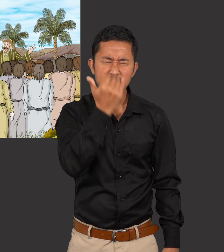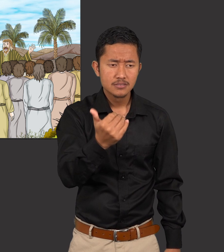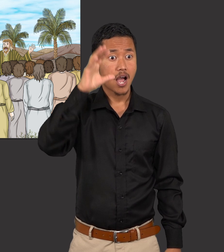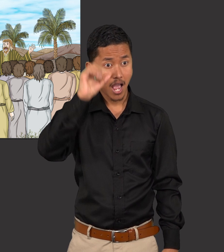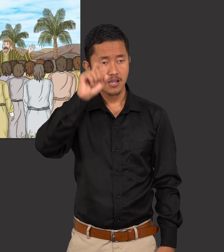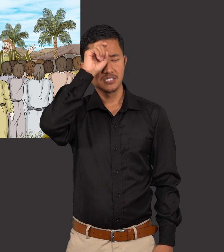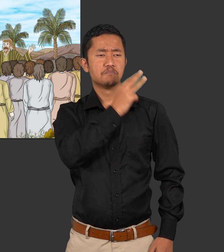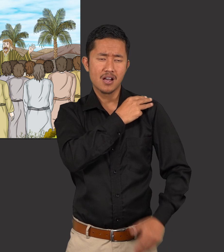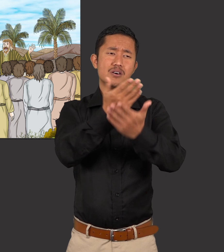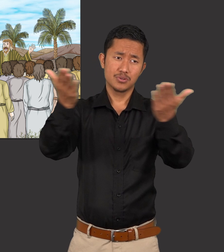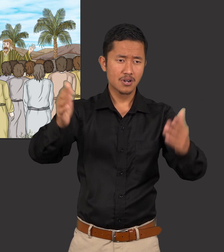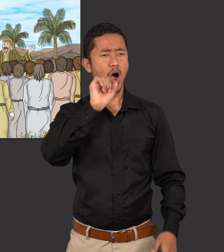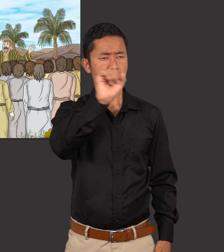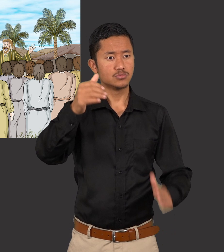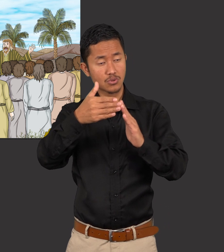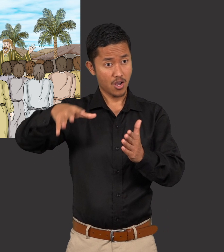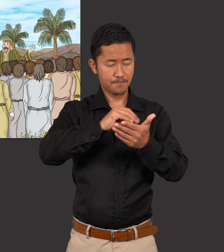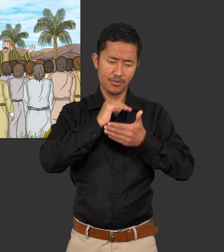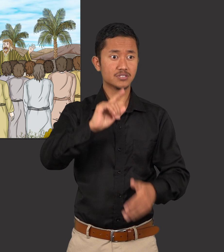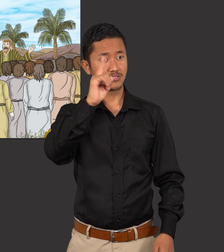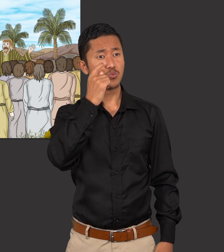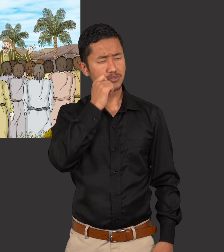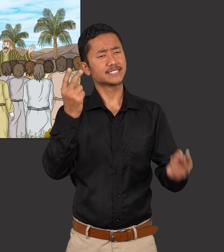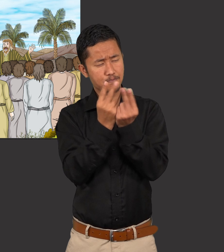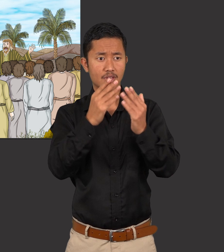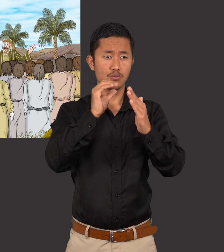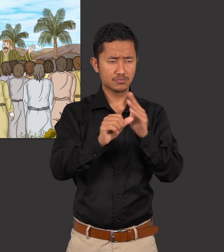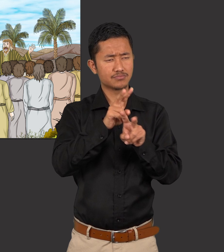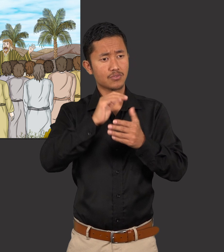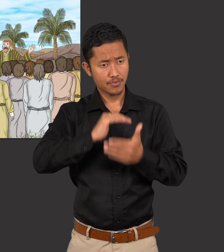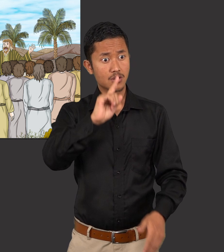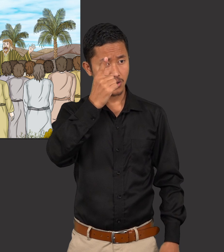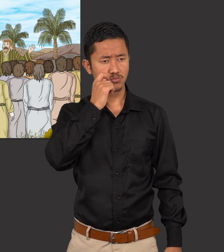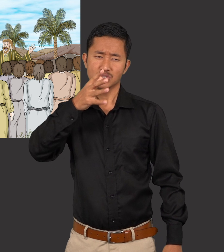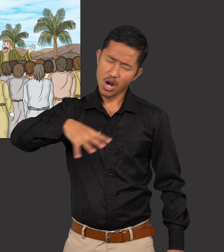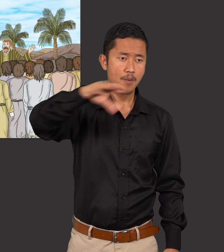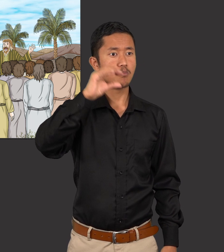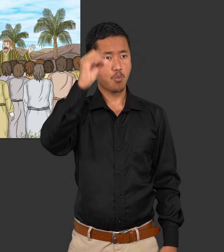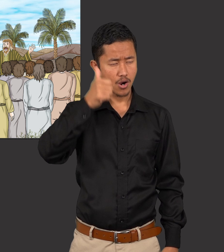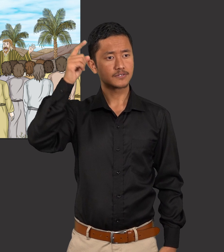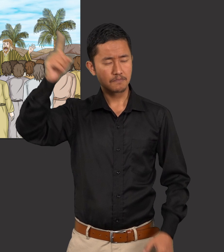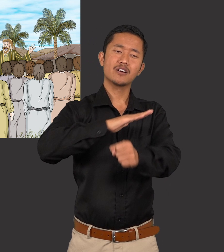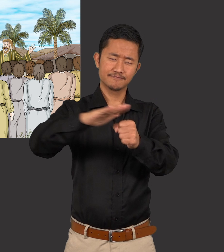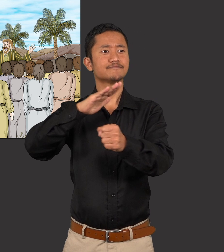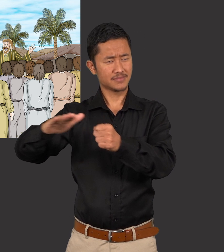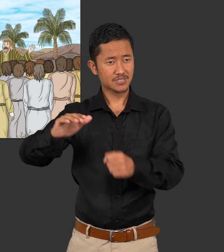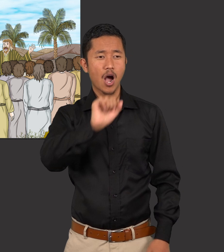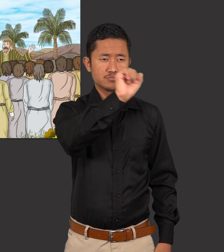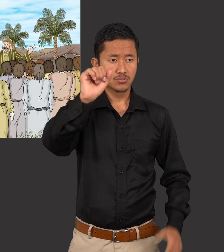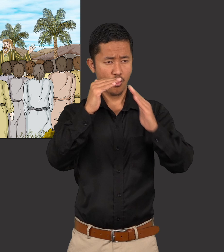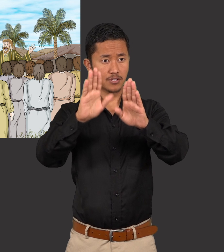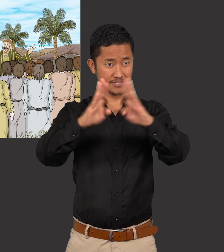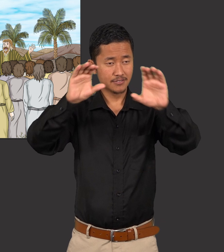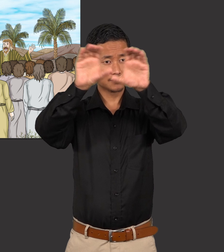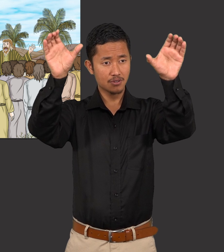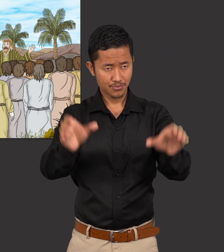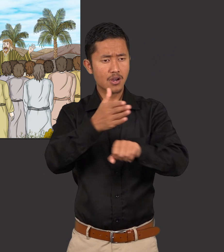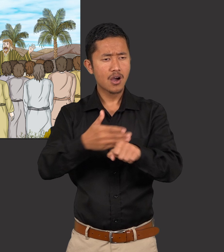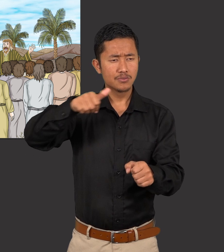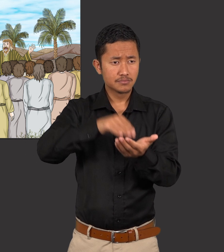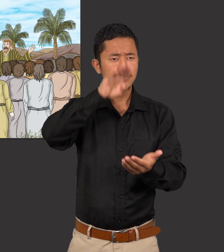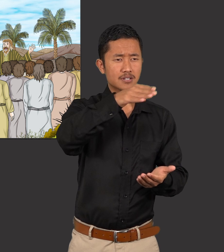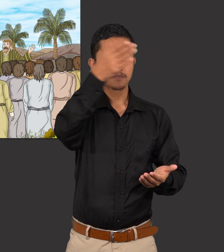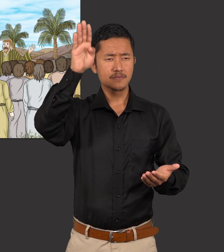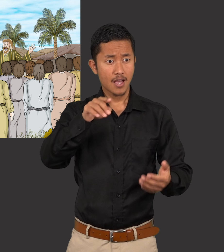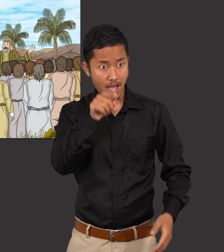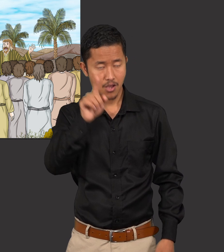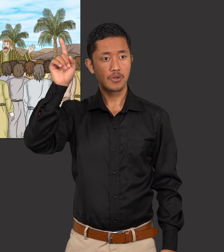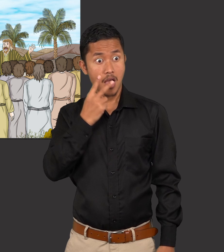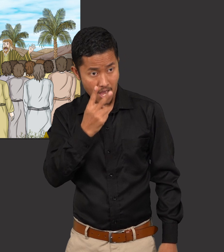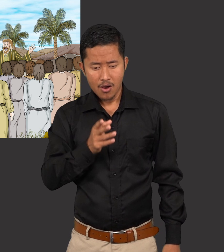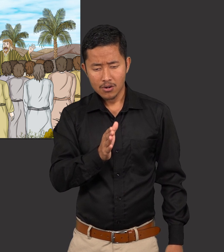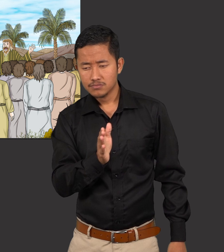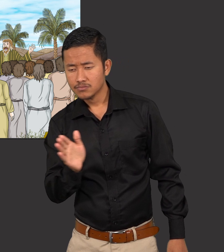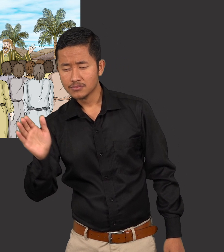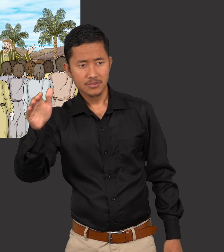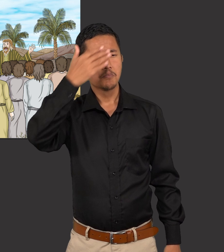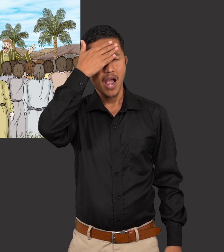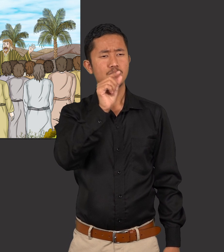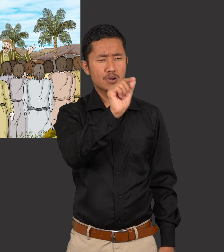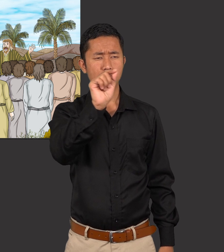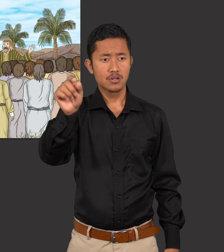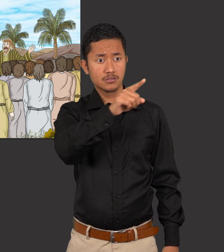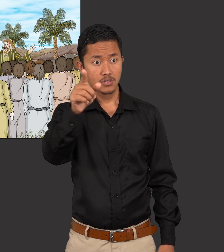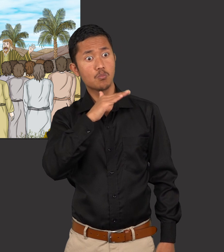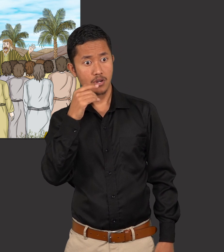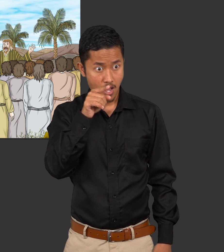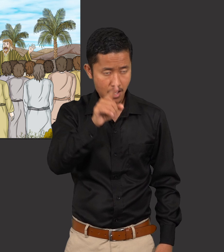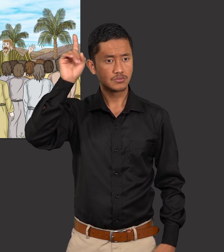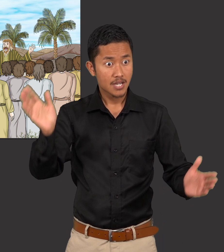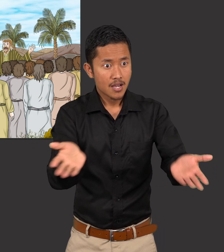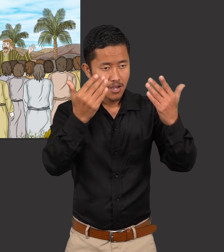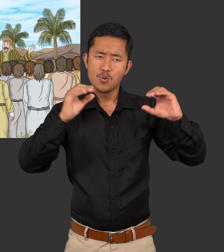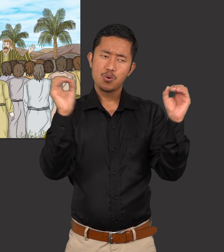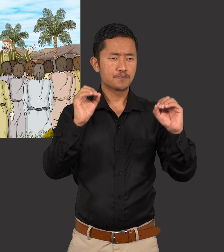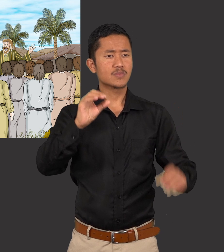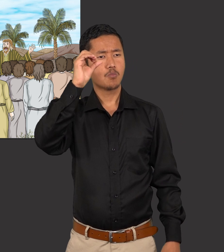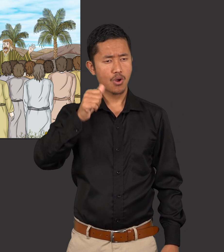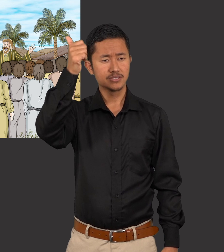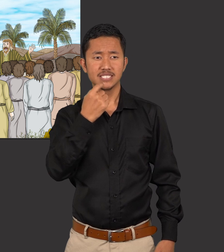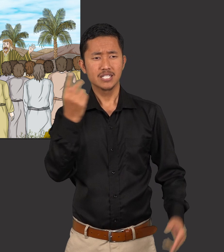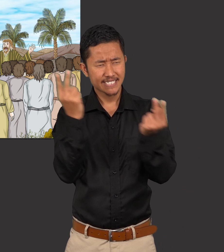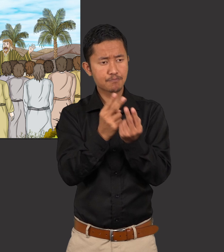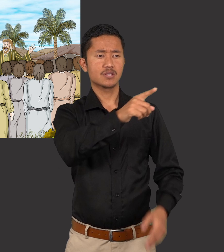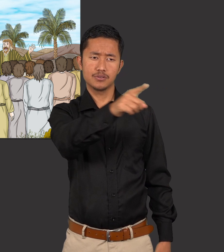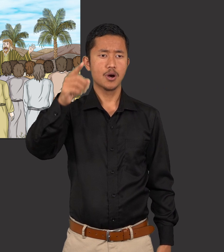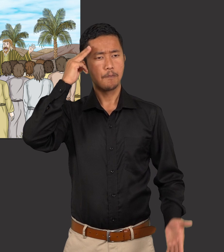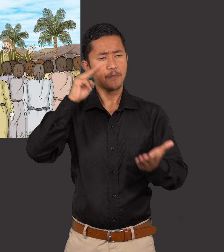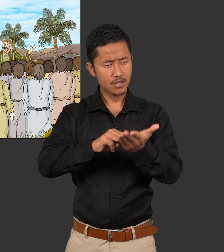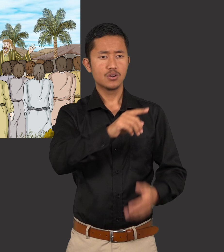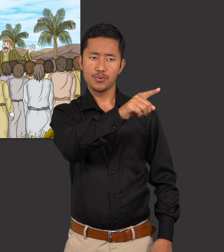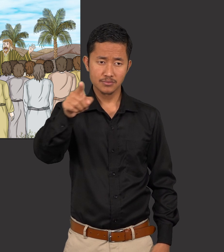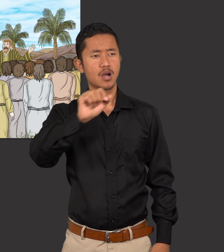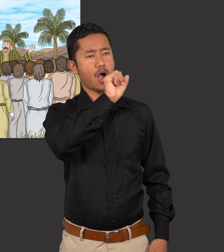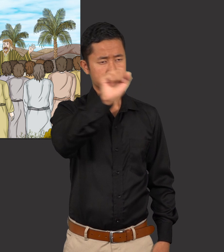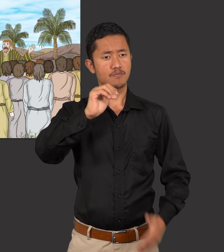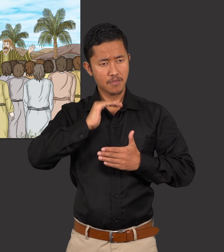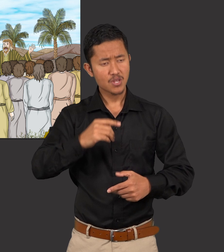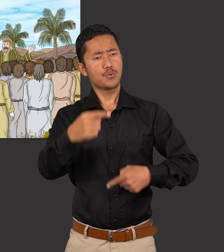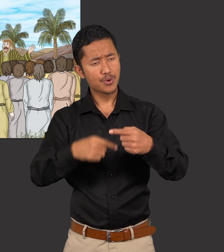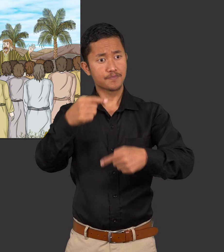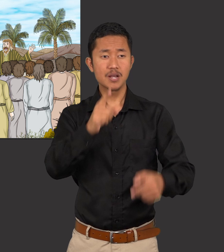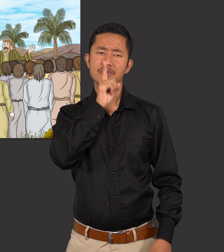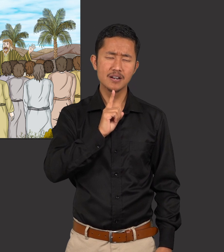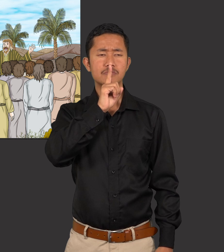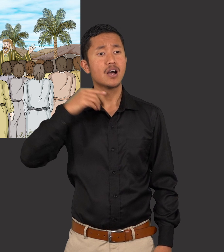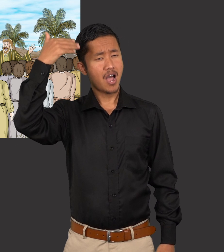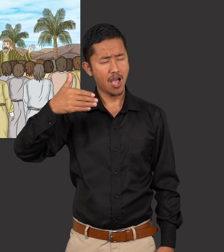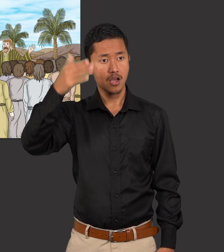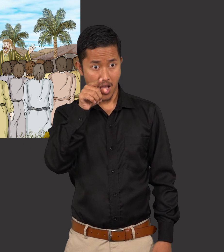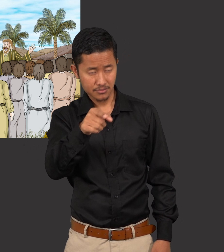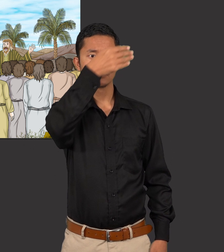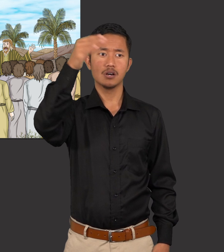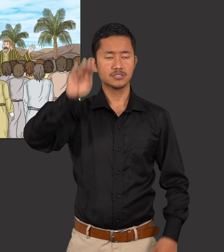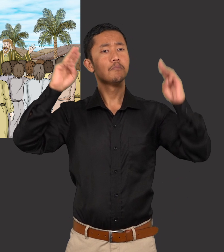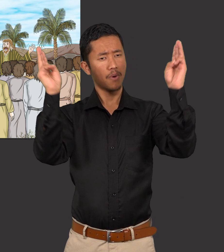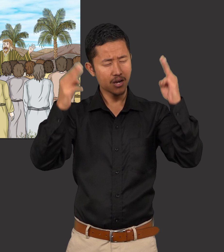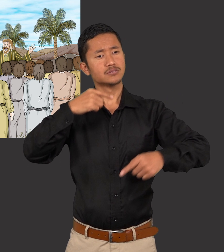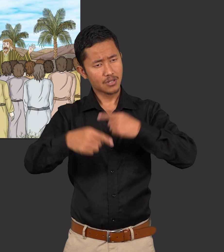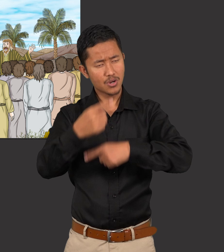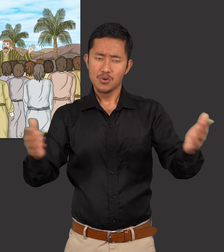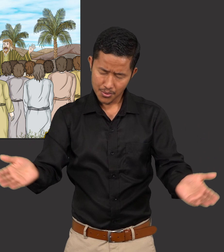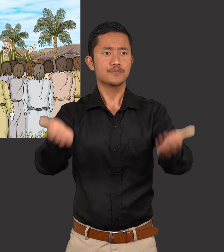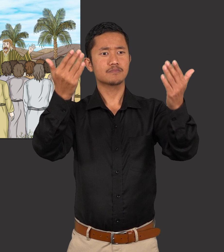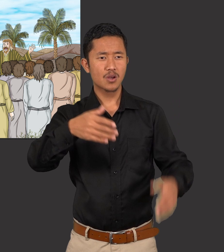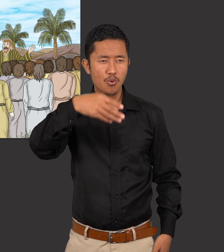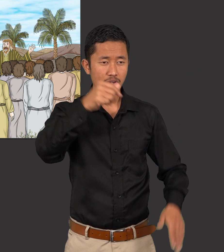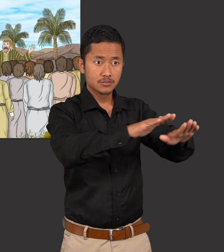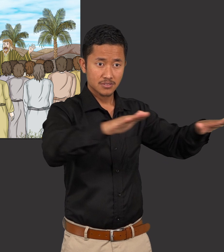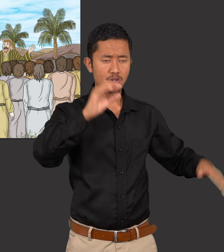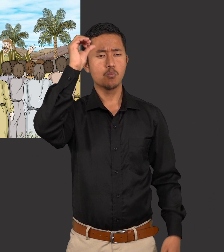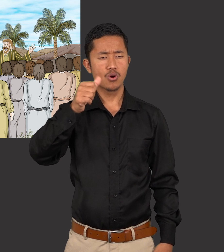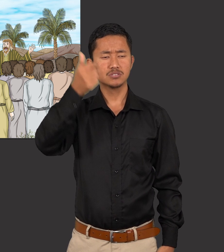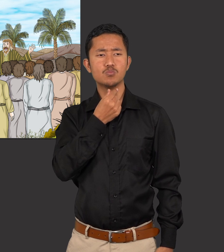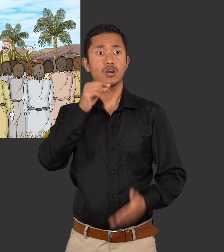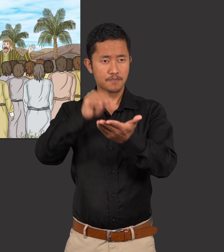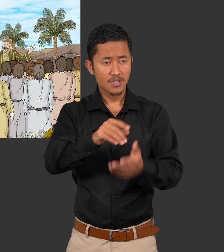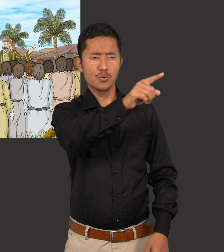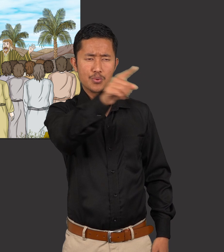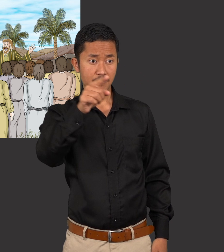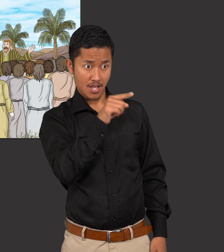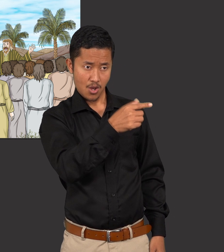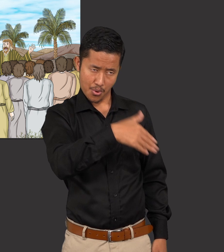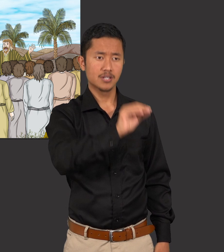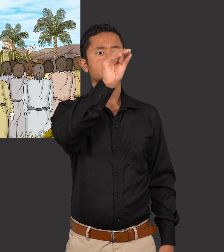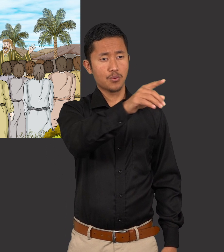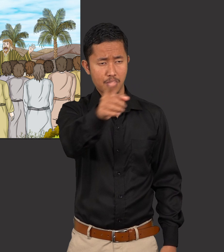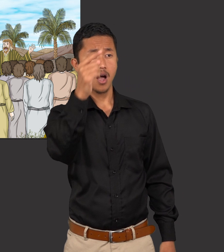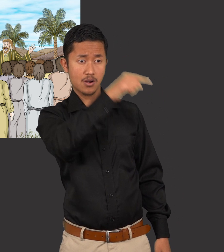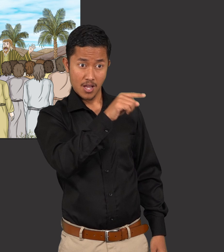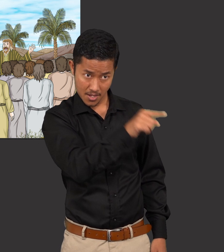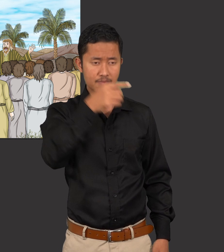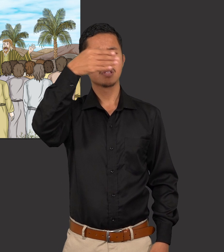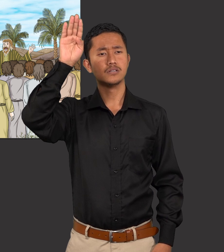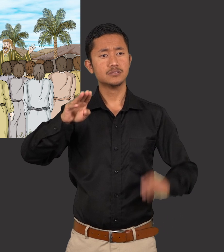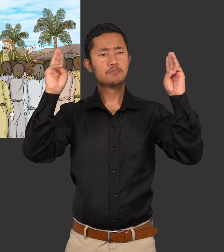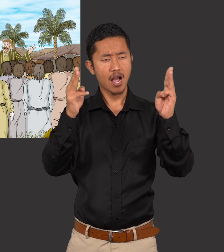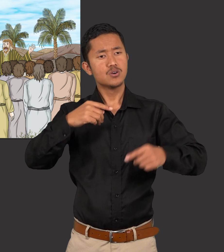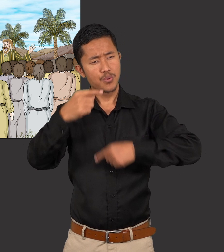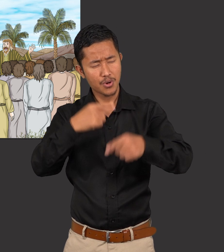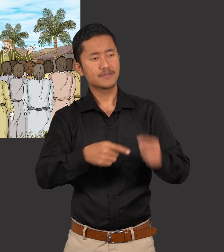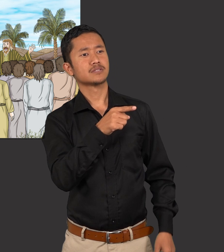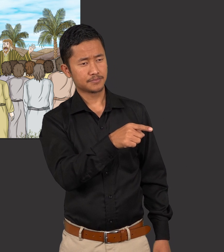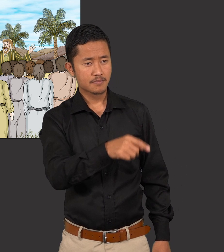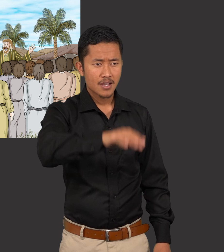When the LORD passes through to strike down the Egyptians, He will see the blood on the top and sides of the doorframe and will pass over that doorway; so He will not allow the destroyer to enter your houses and strike you down. And you are to keep this command as a permanent statute for you and your descendants.